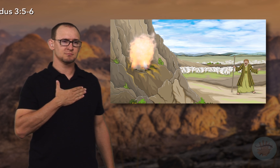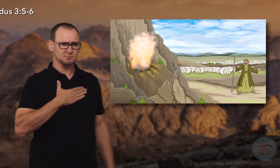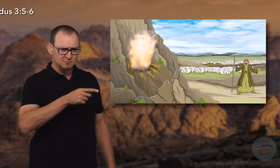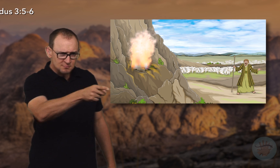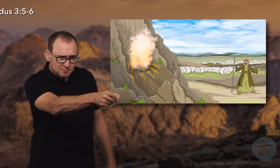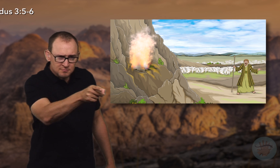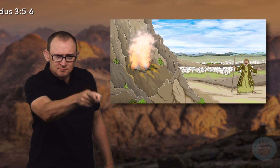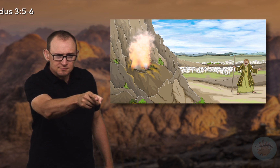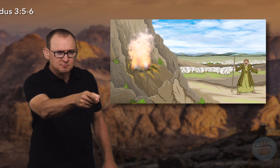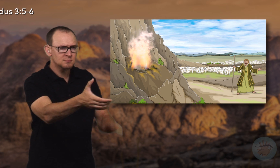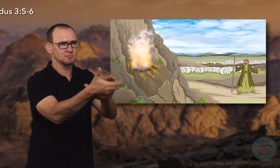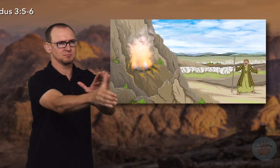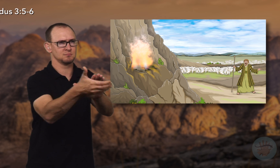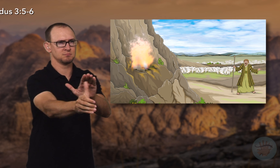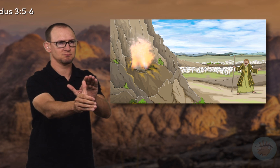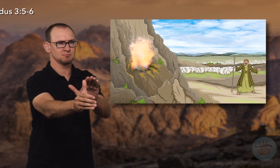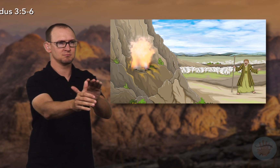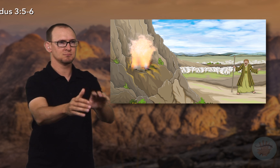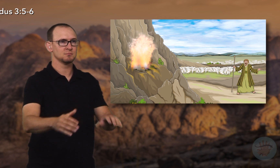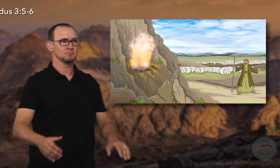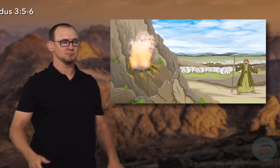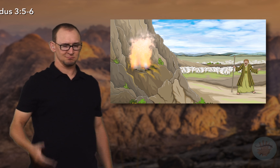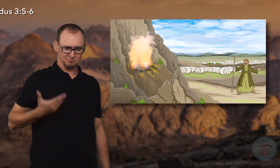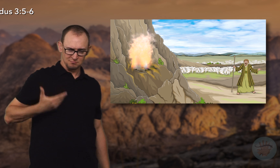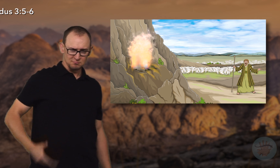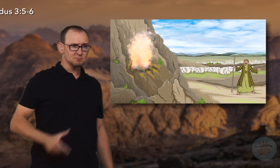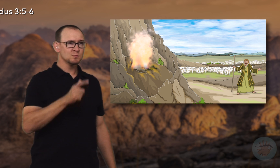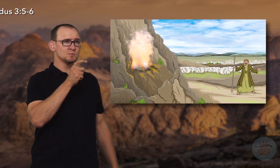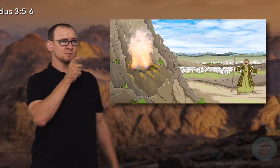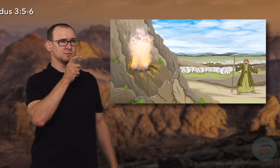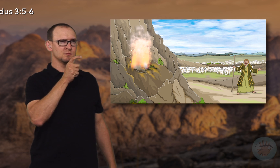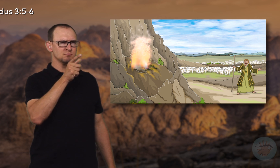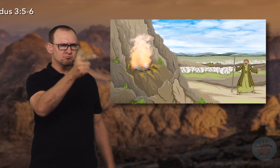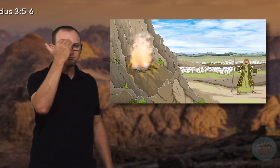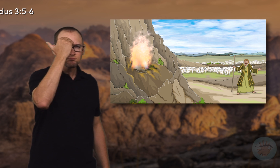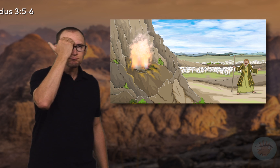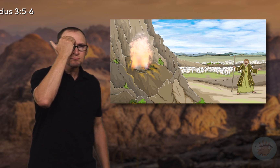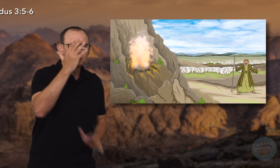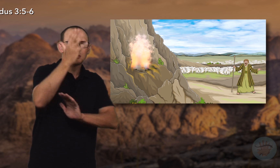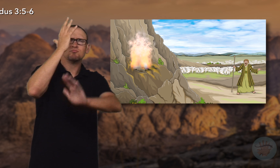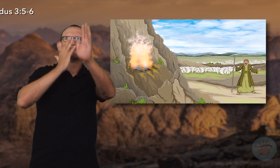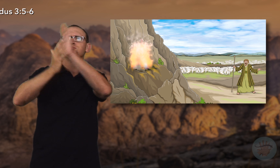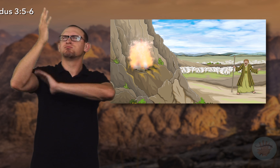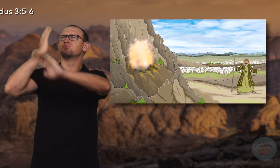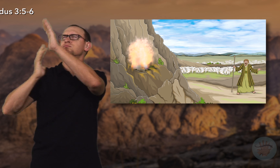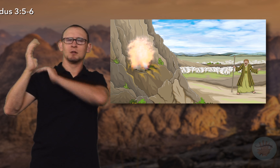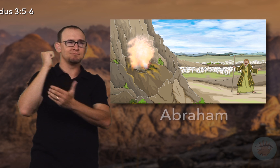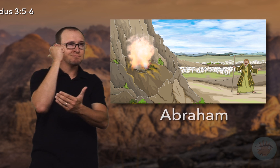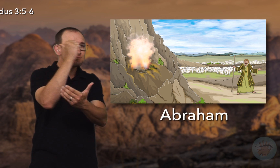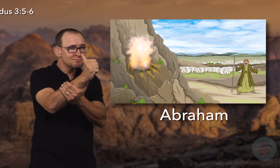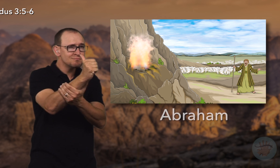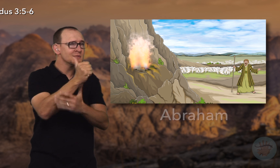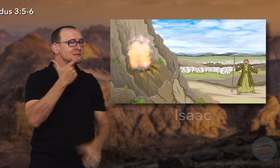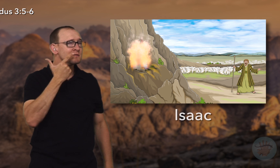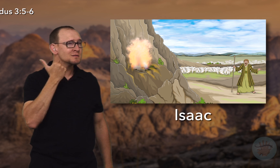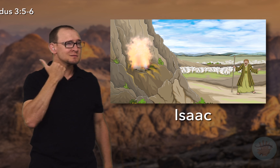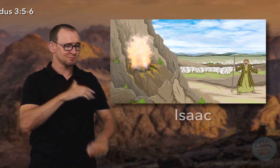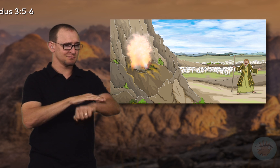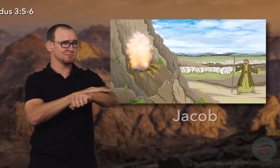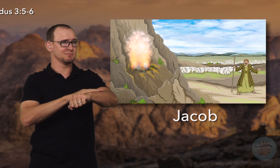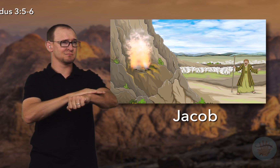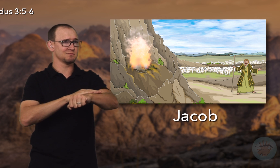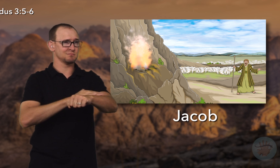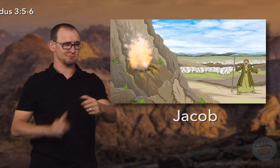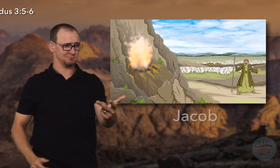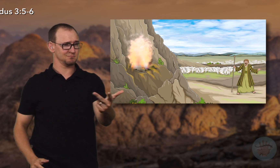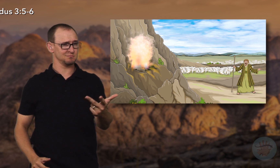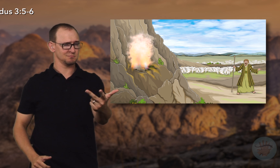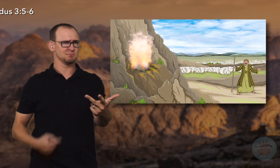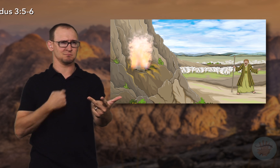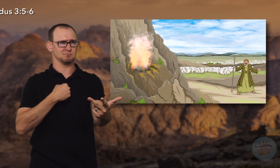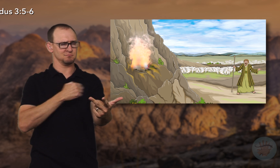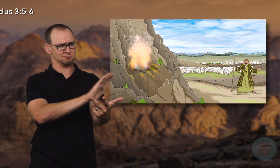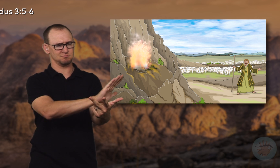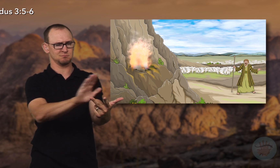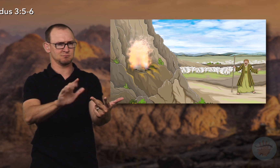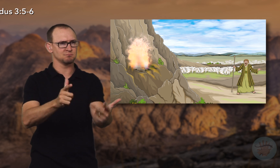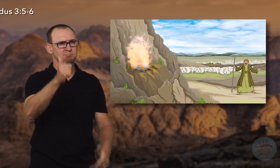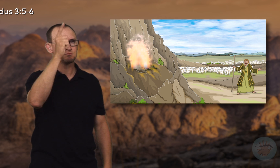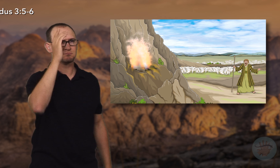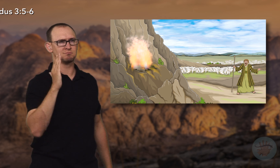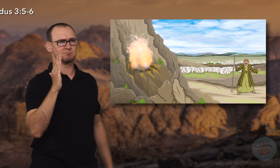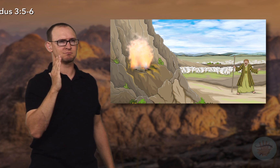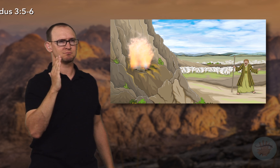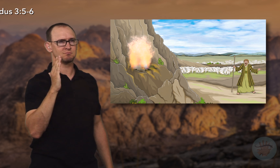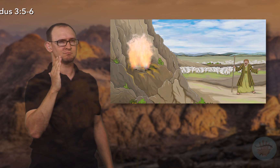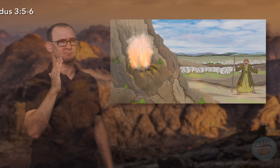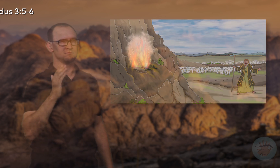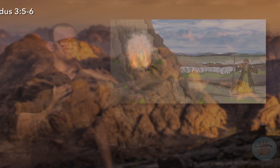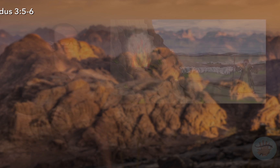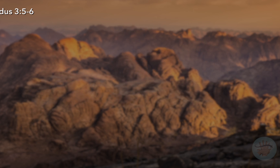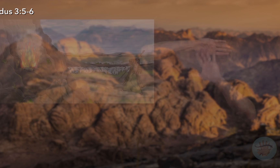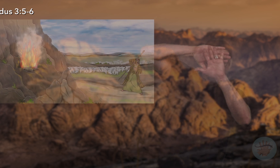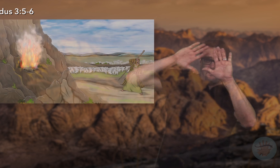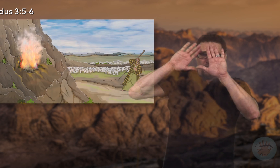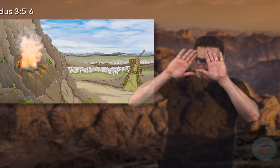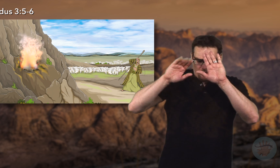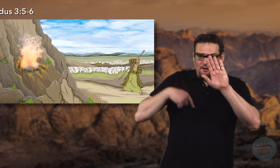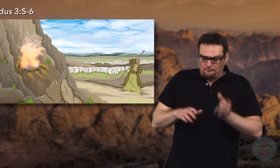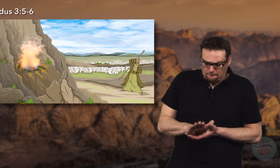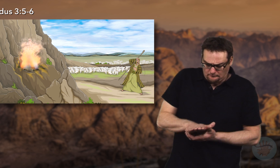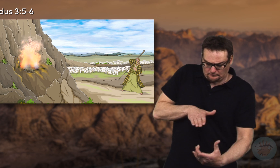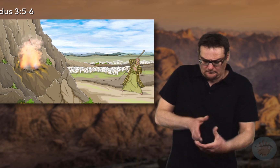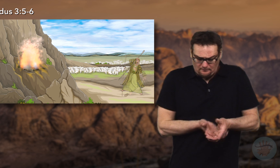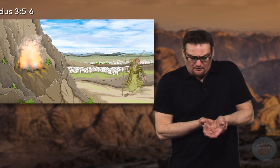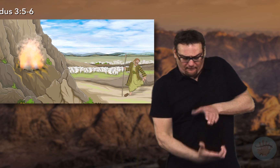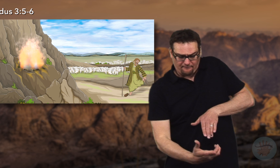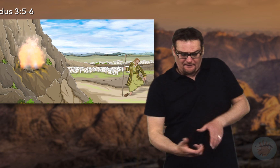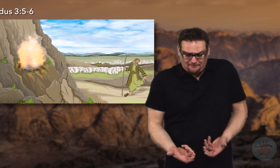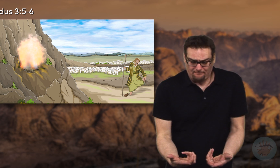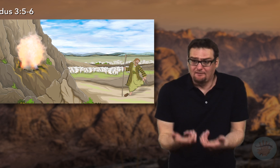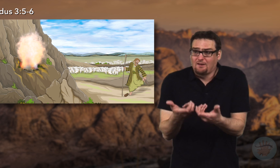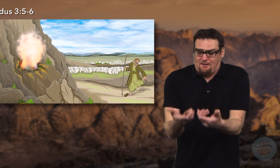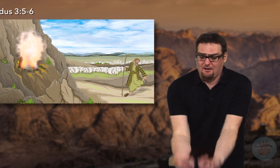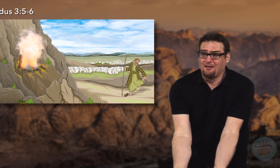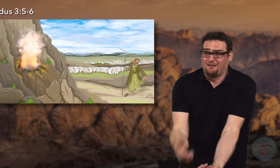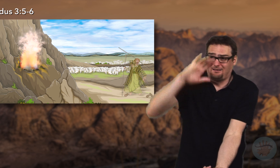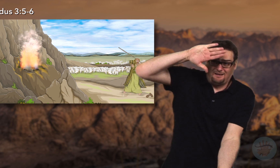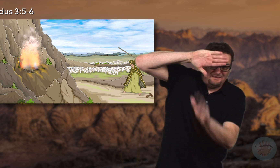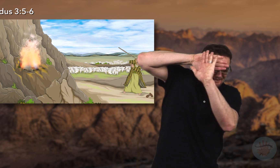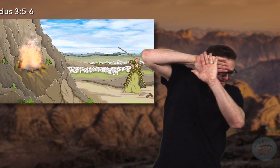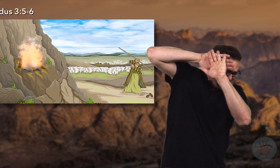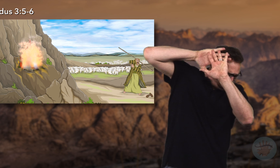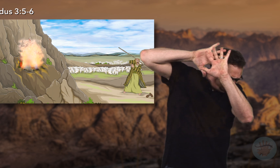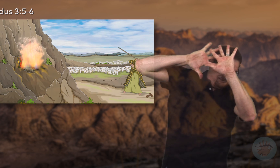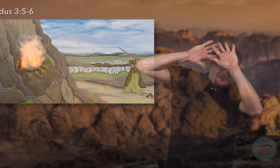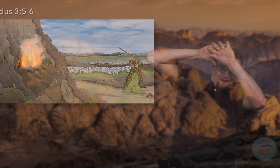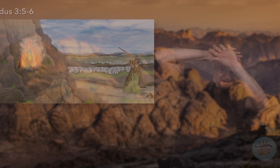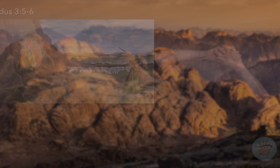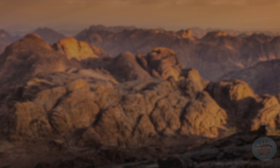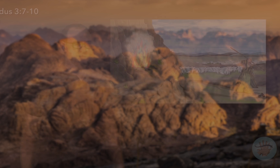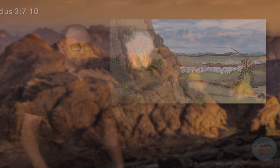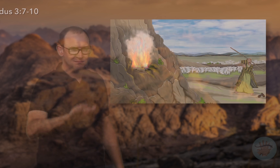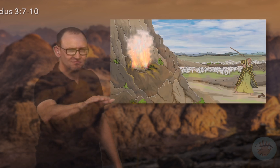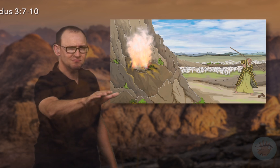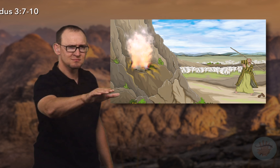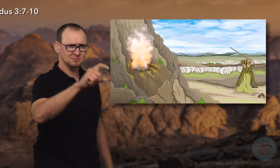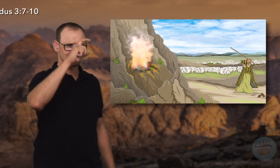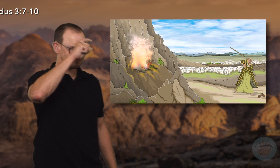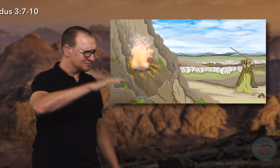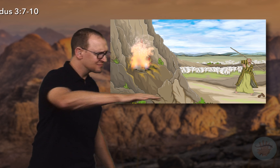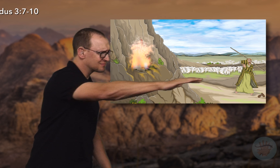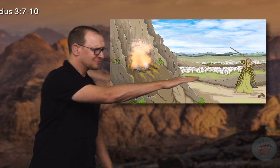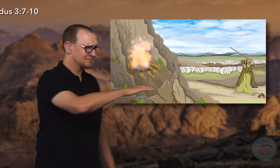Then He said, “I am the God of your father, the God of Abraham, the God of Isaac, and the God of Jacob.” At this, Moses hid his face, for he was afraid to look at God.